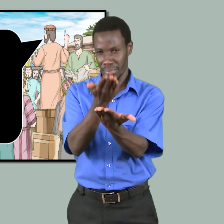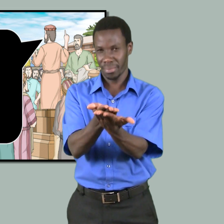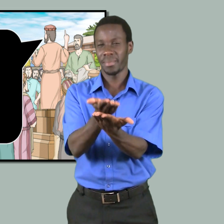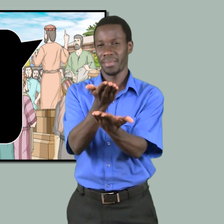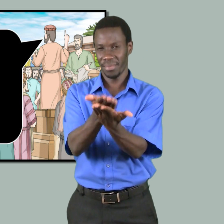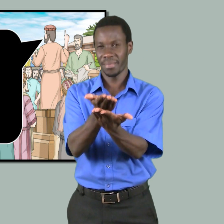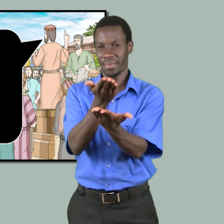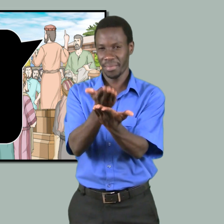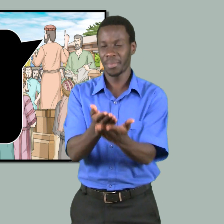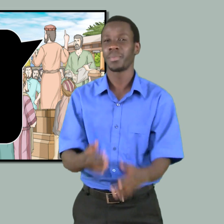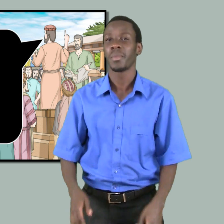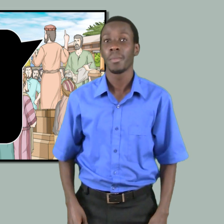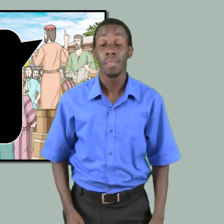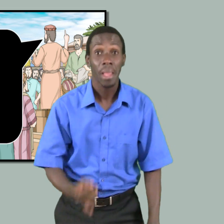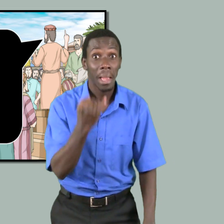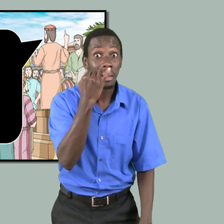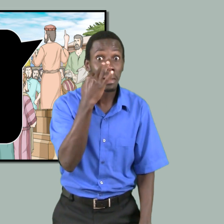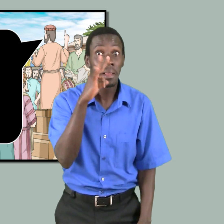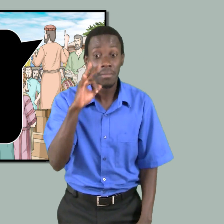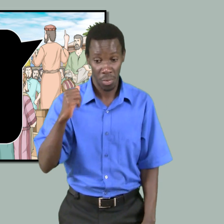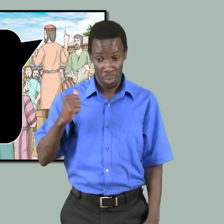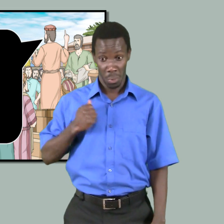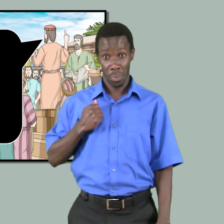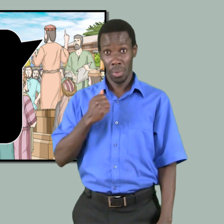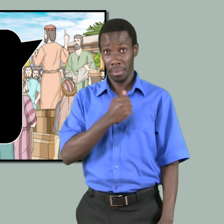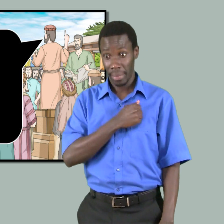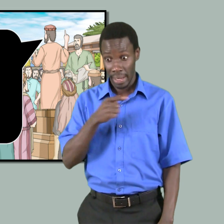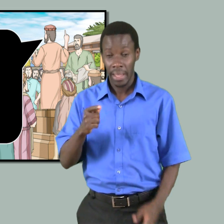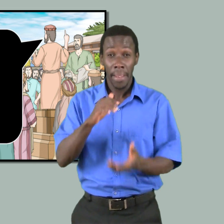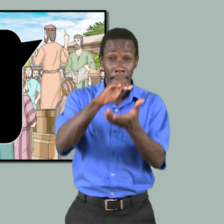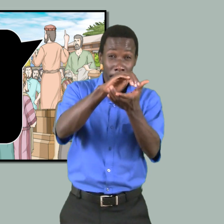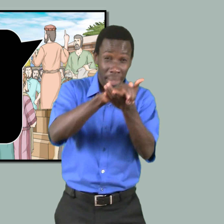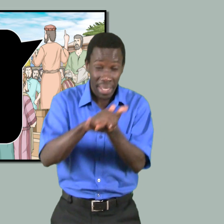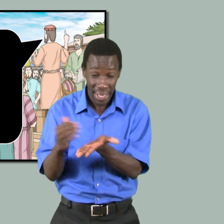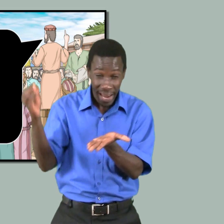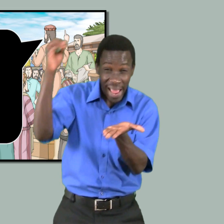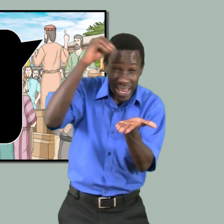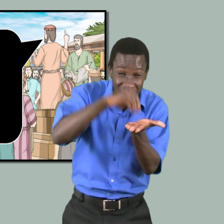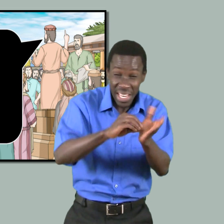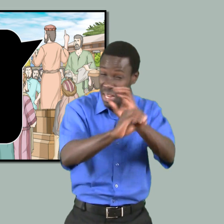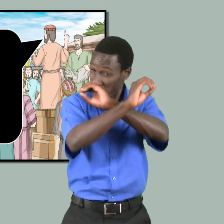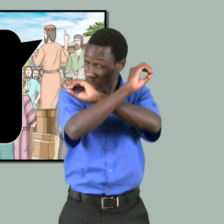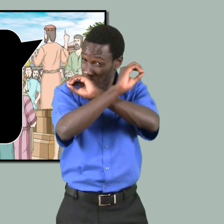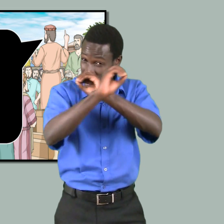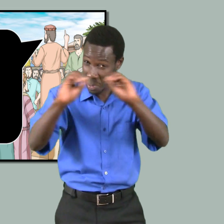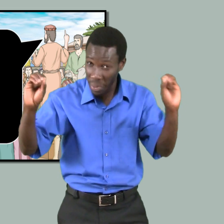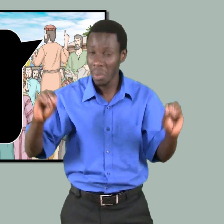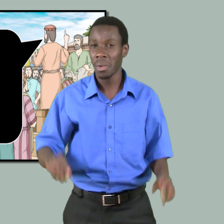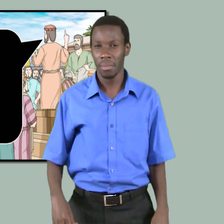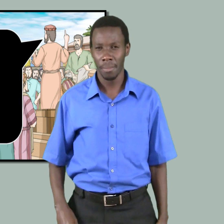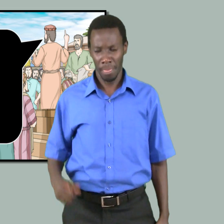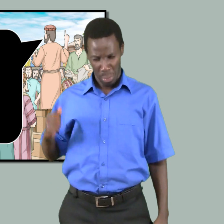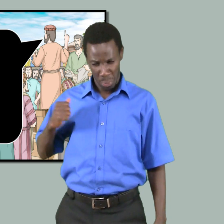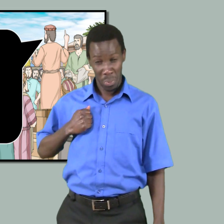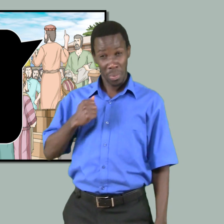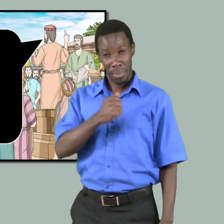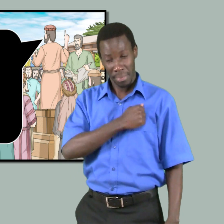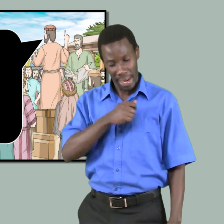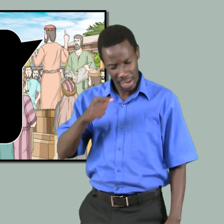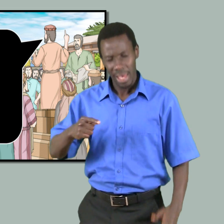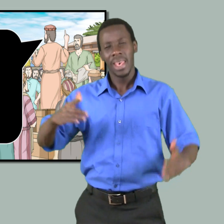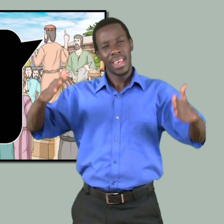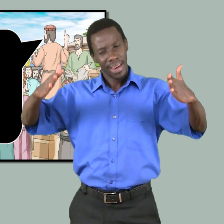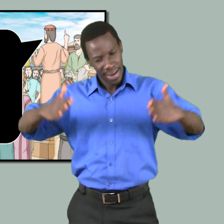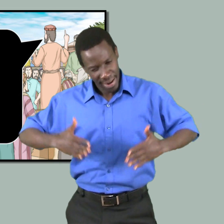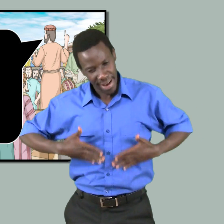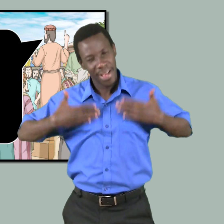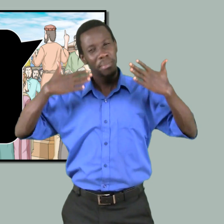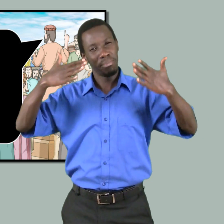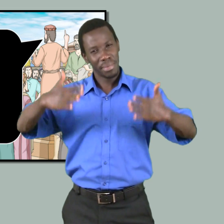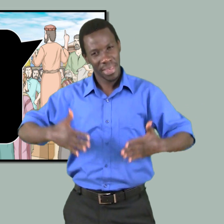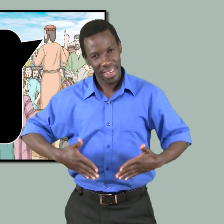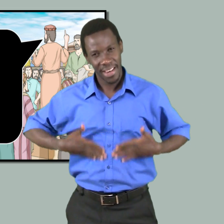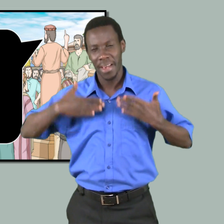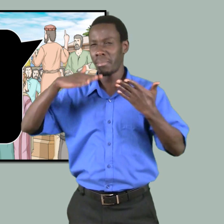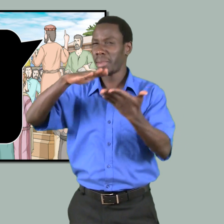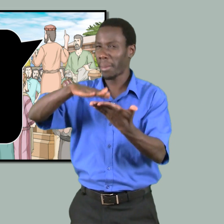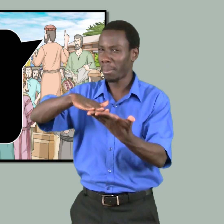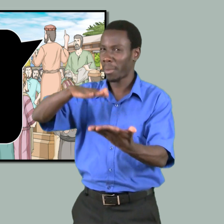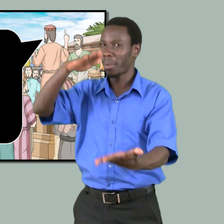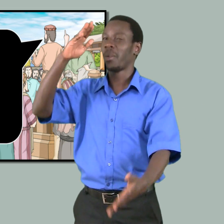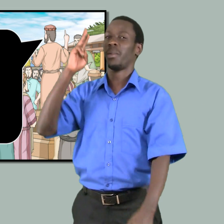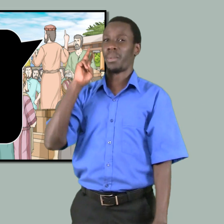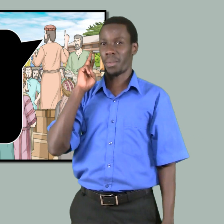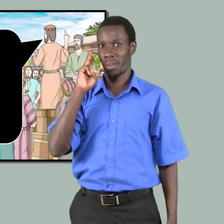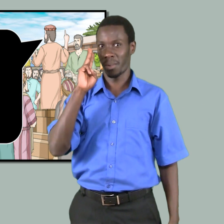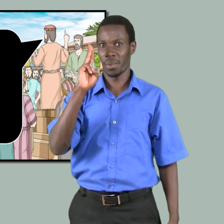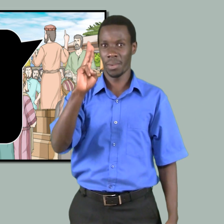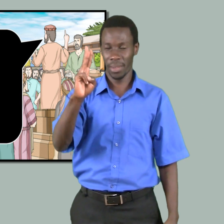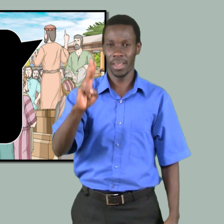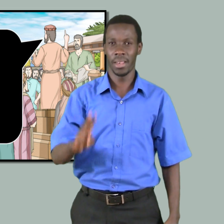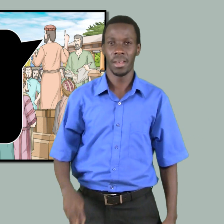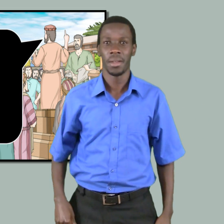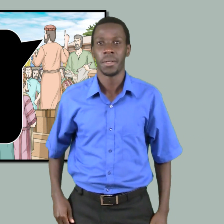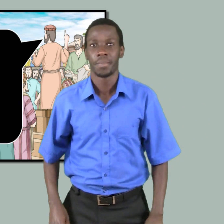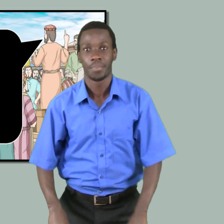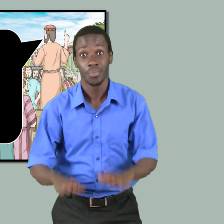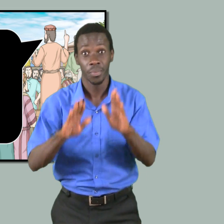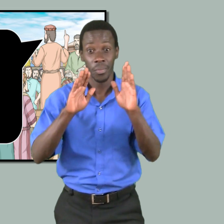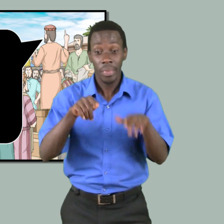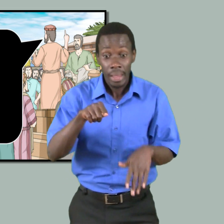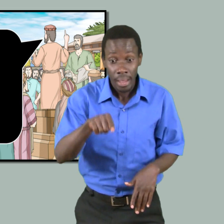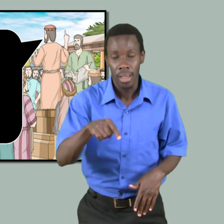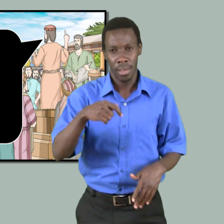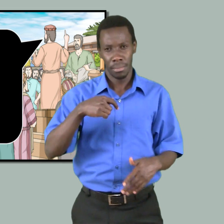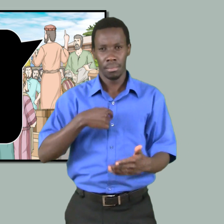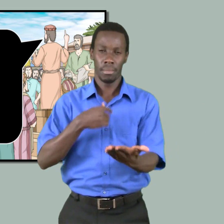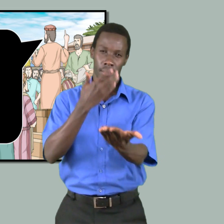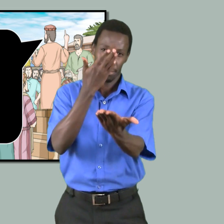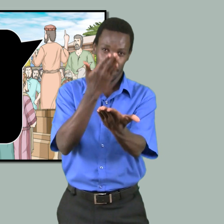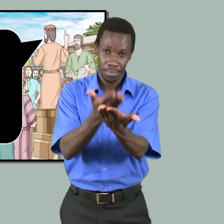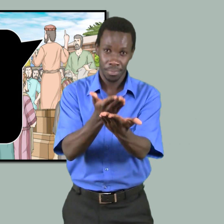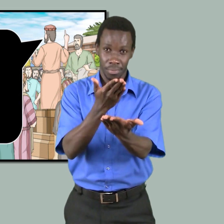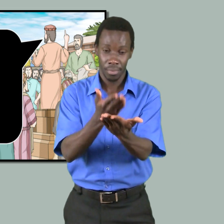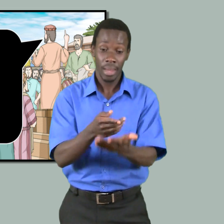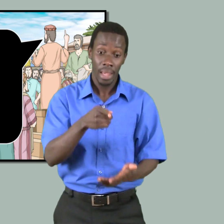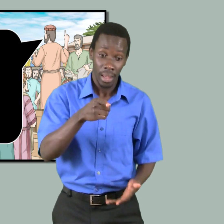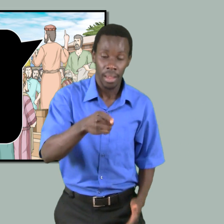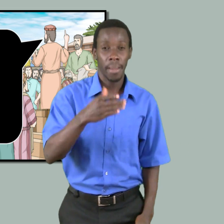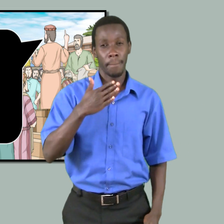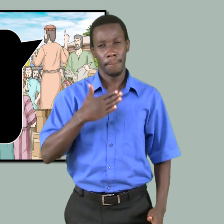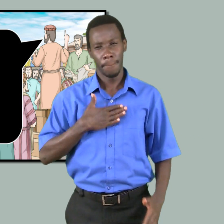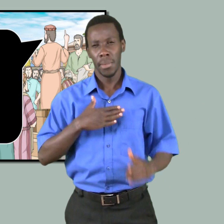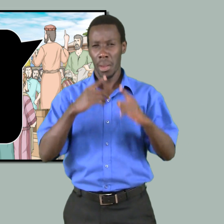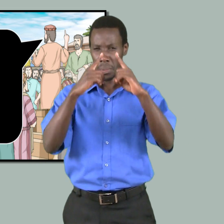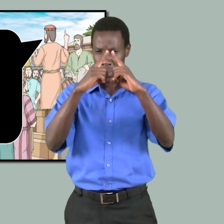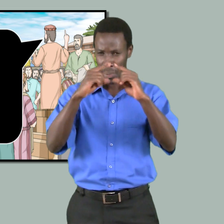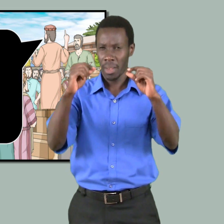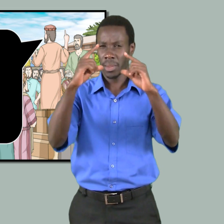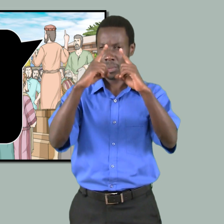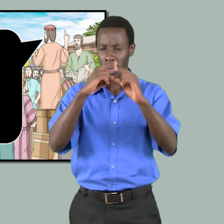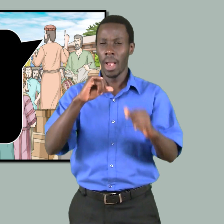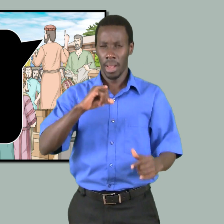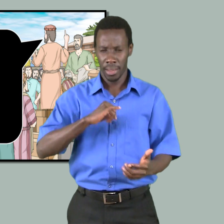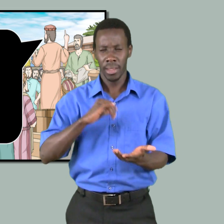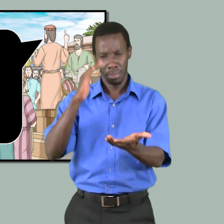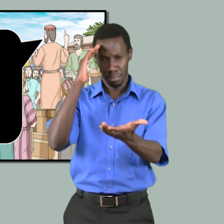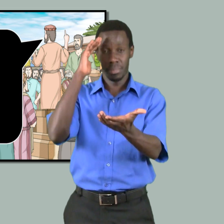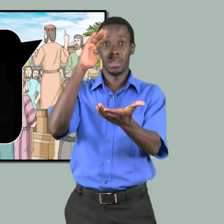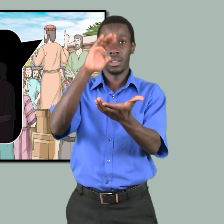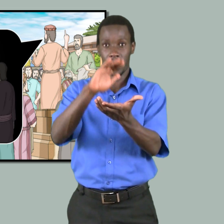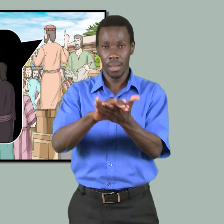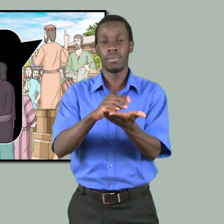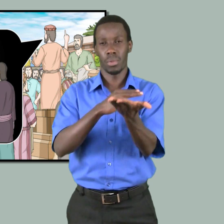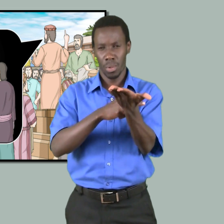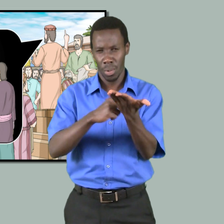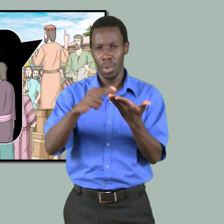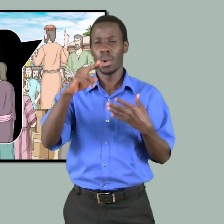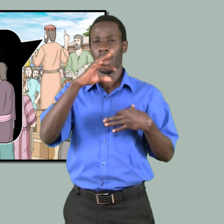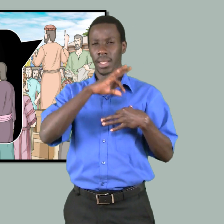In my judgment, however, she is happier if she remains as she is.